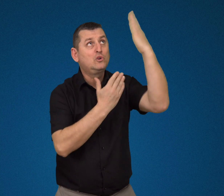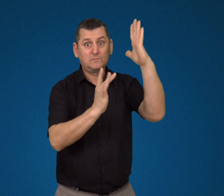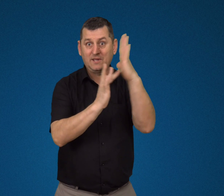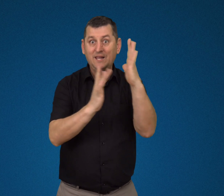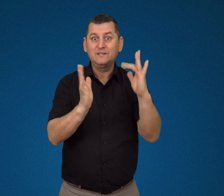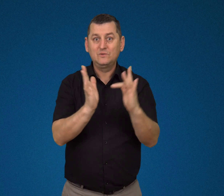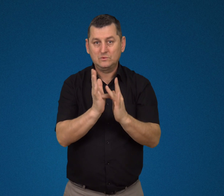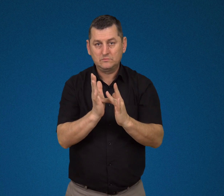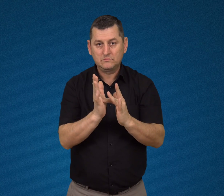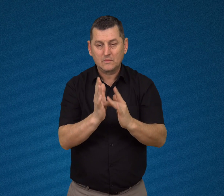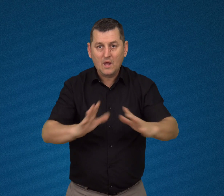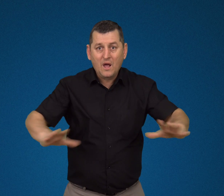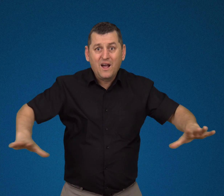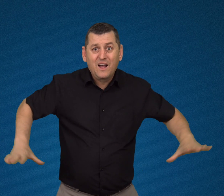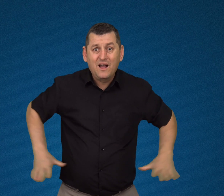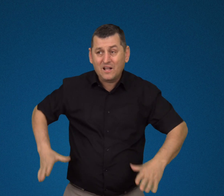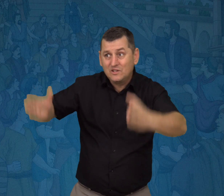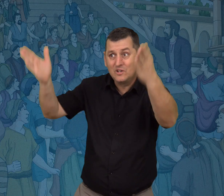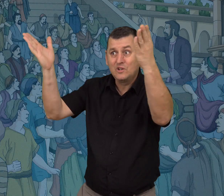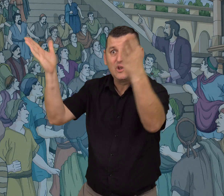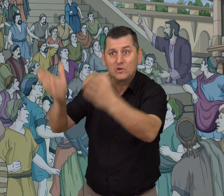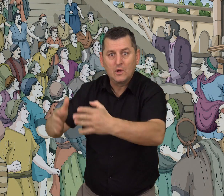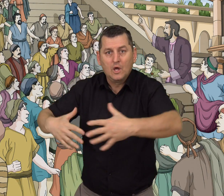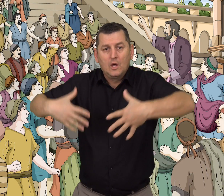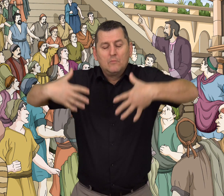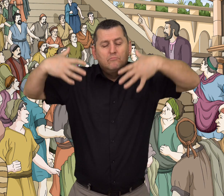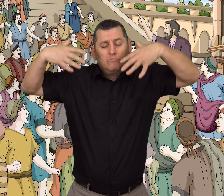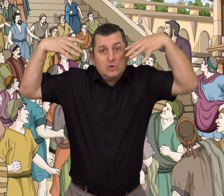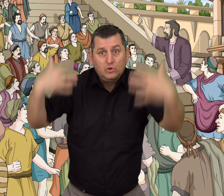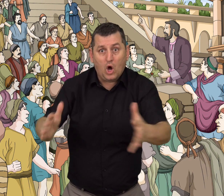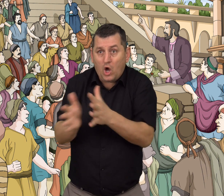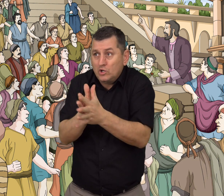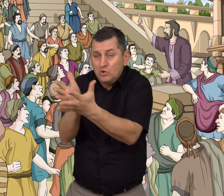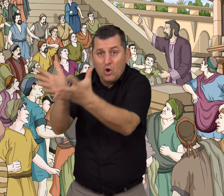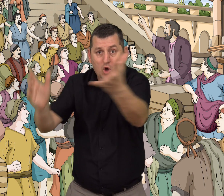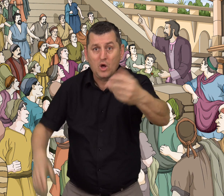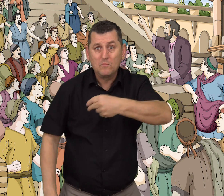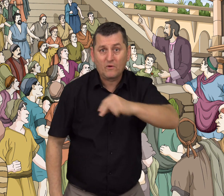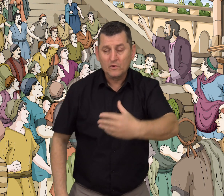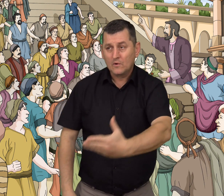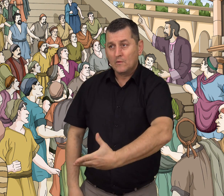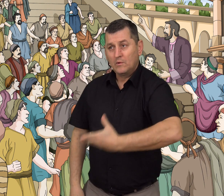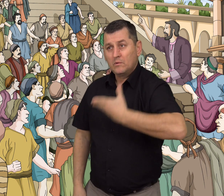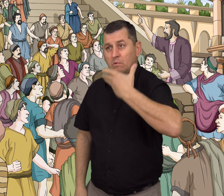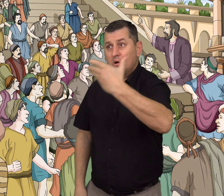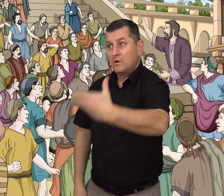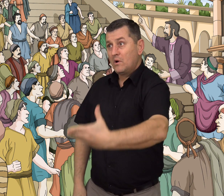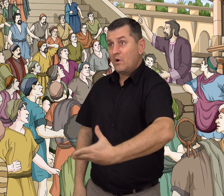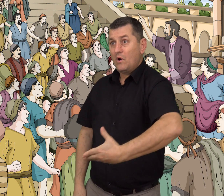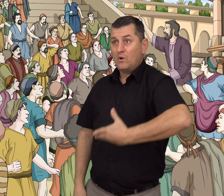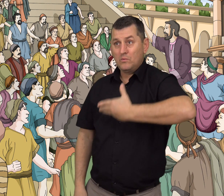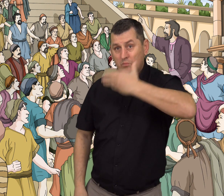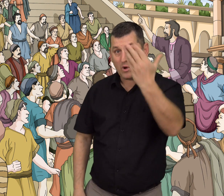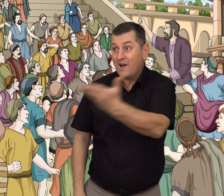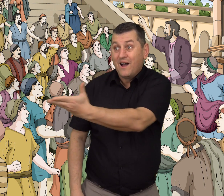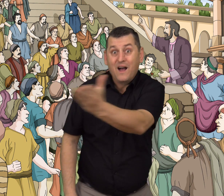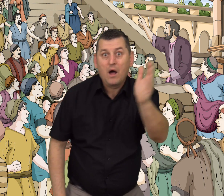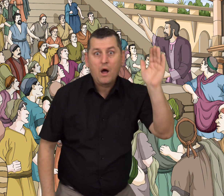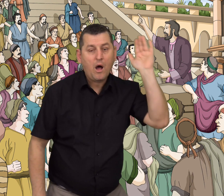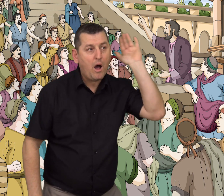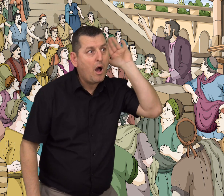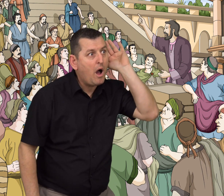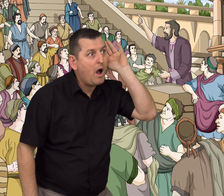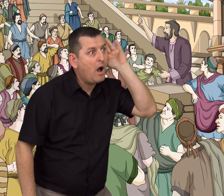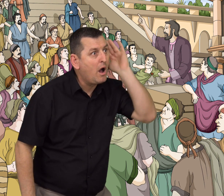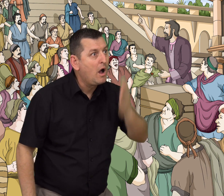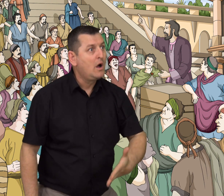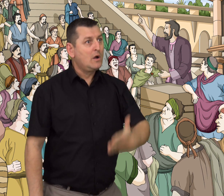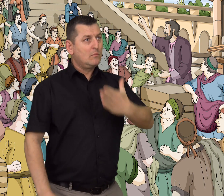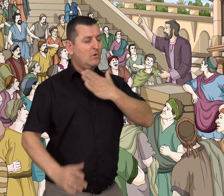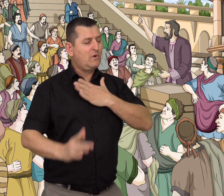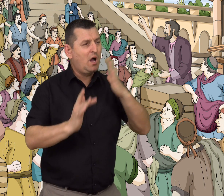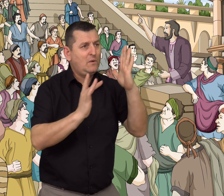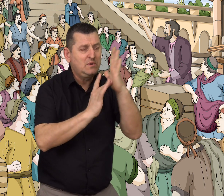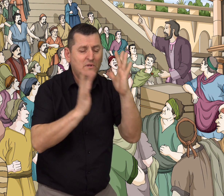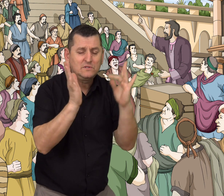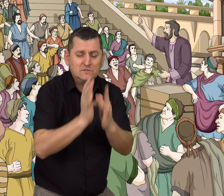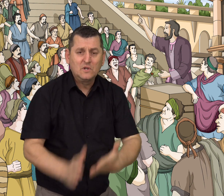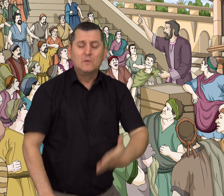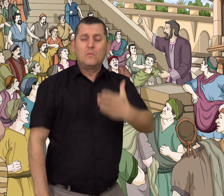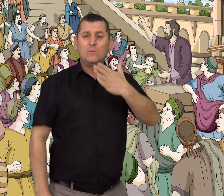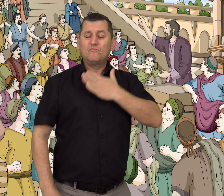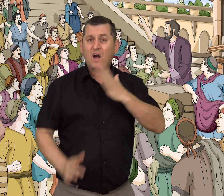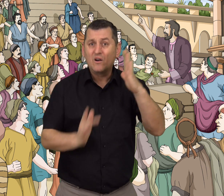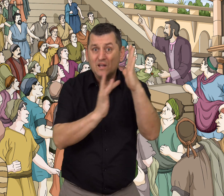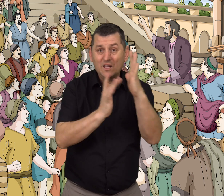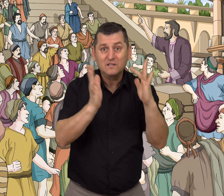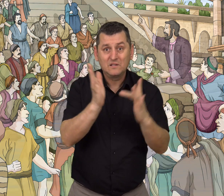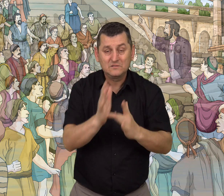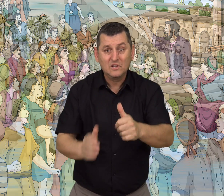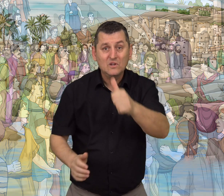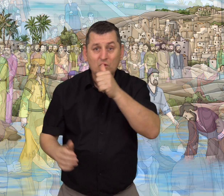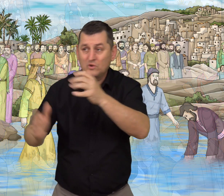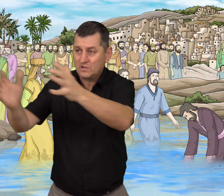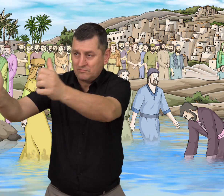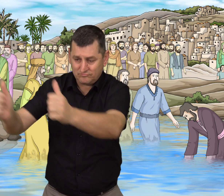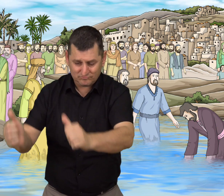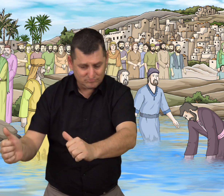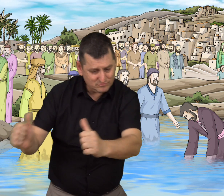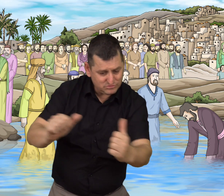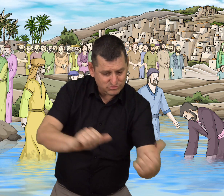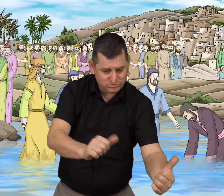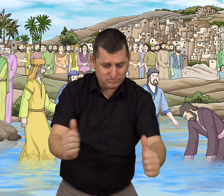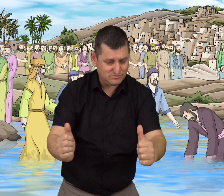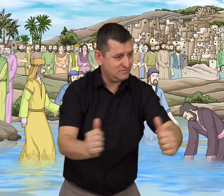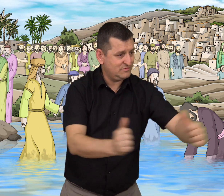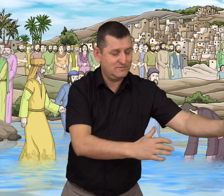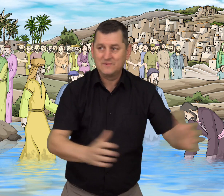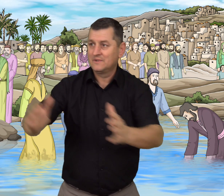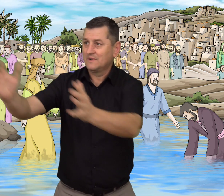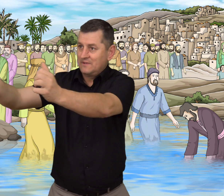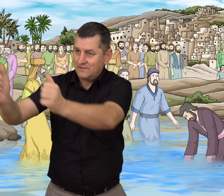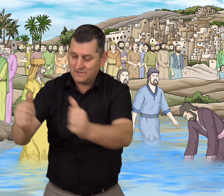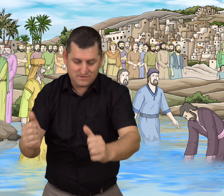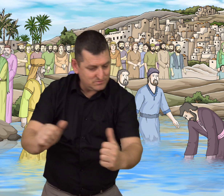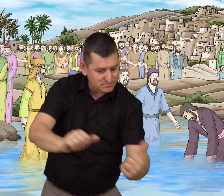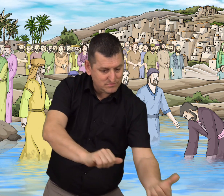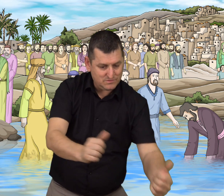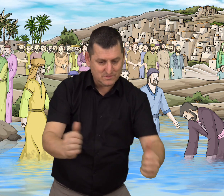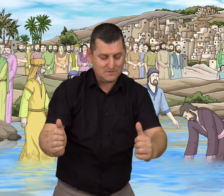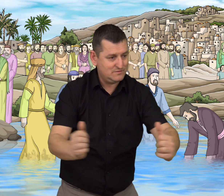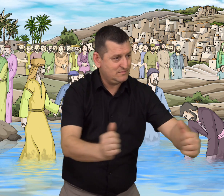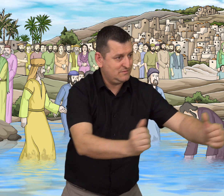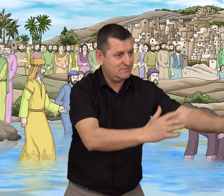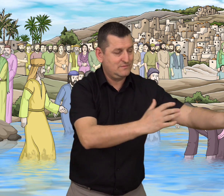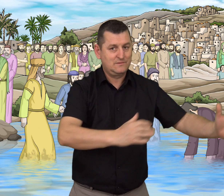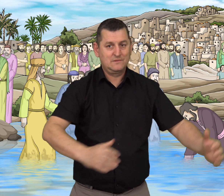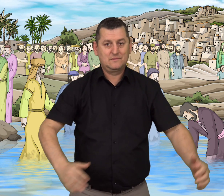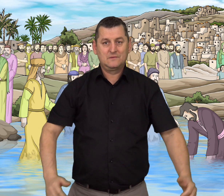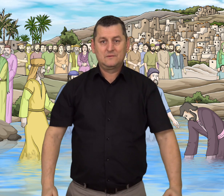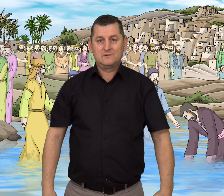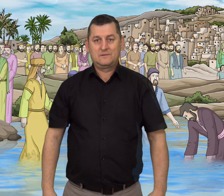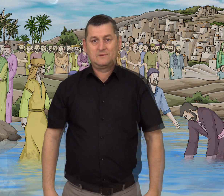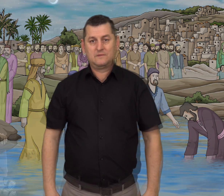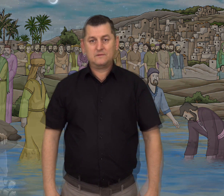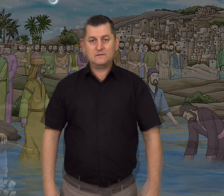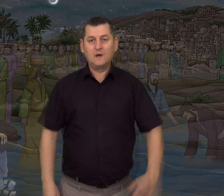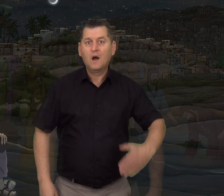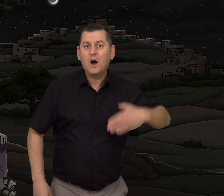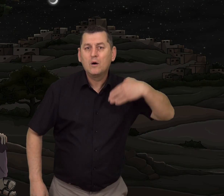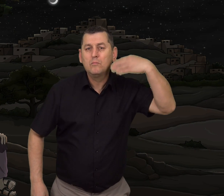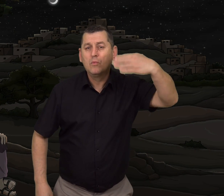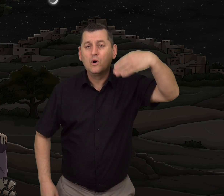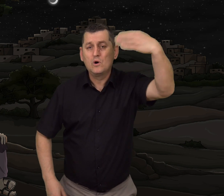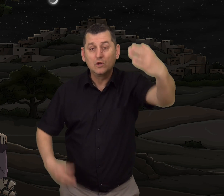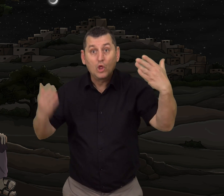And many of the Corinthians who heard the message believed and were baptized.